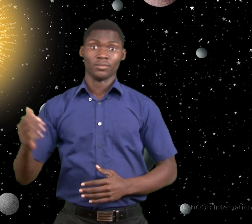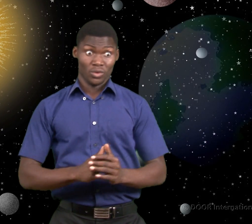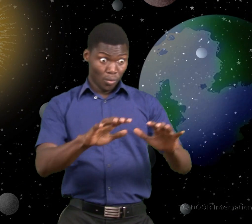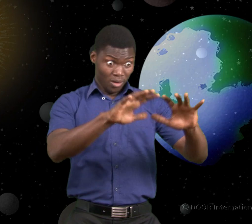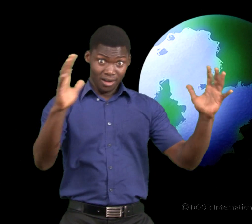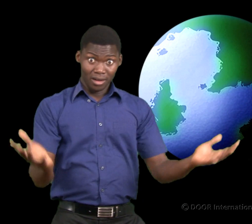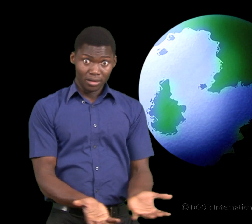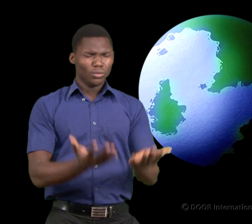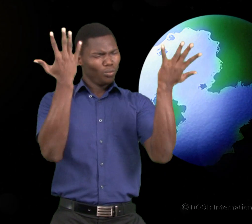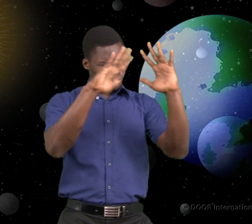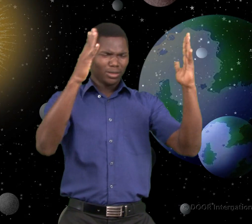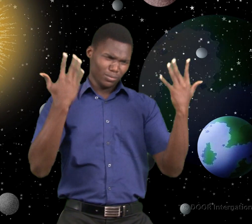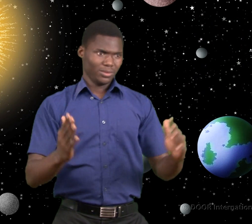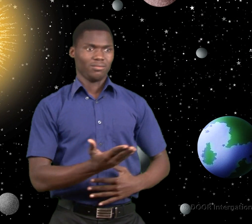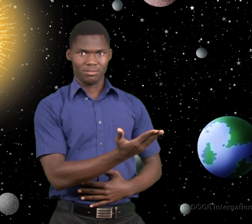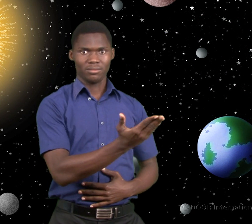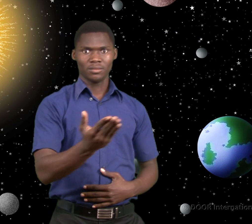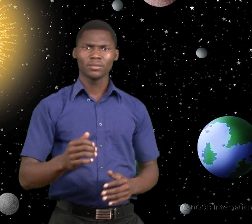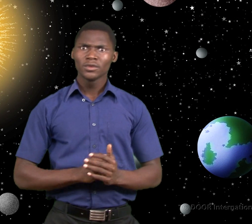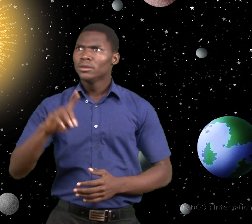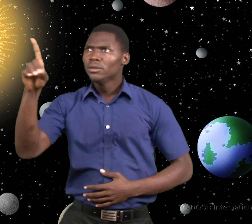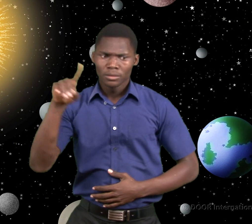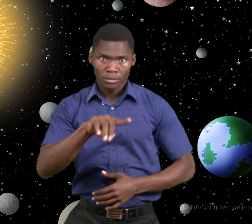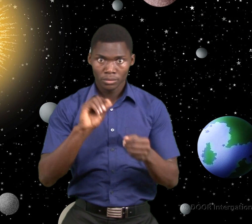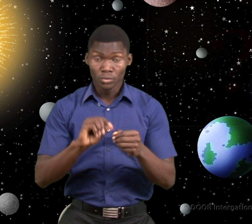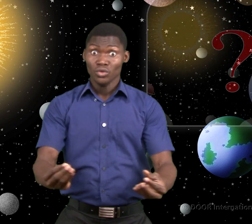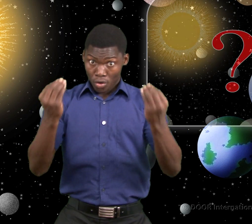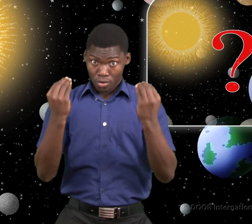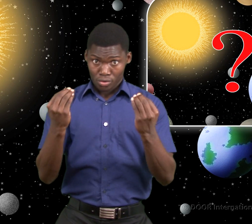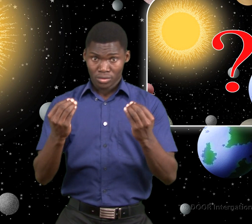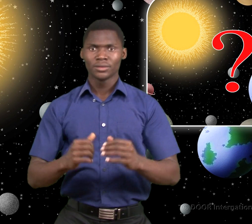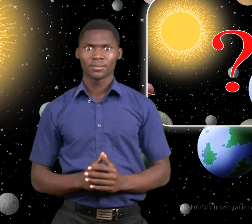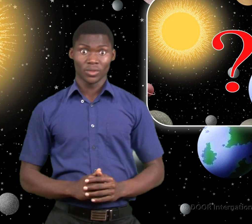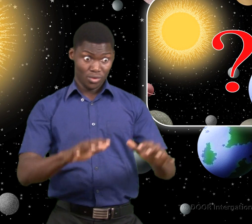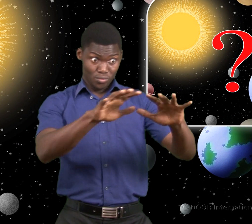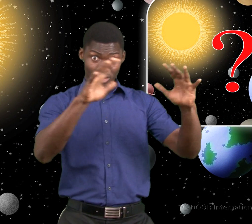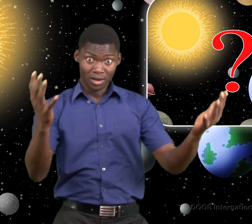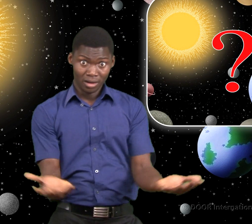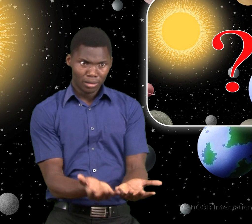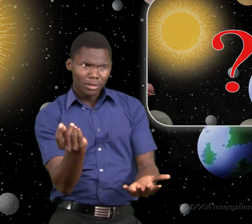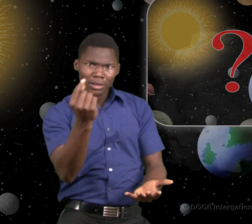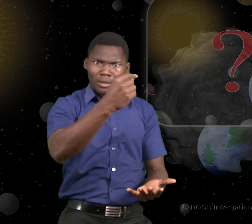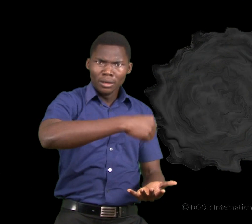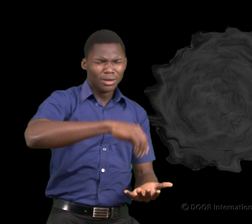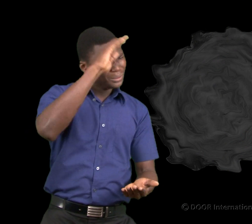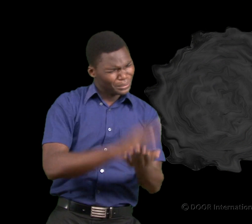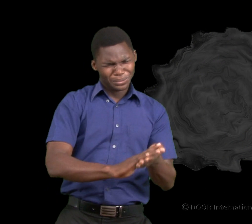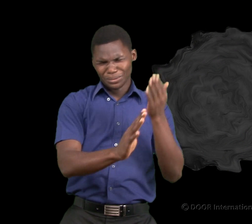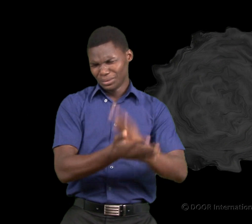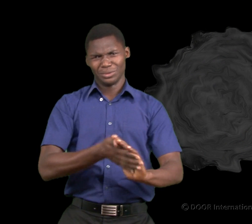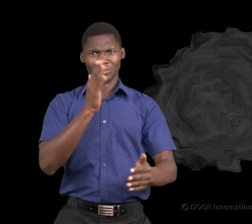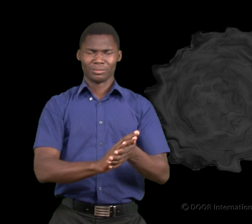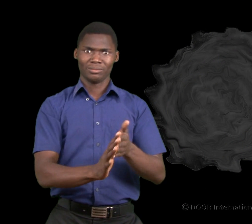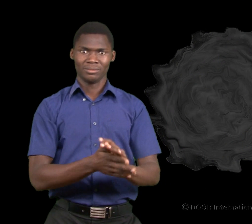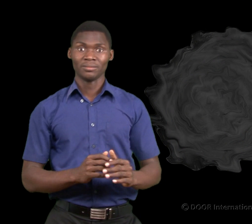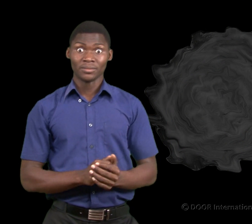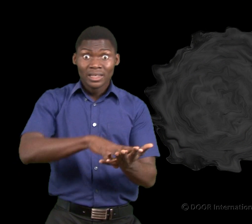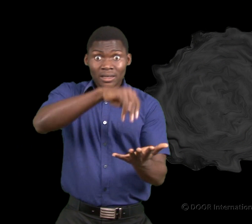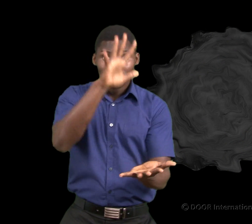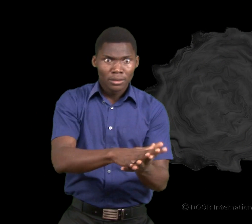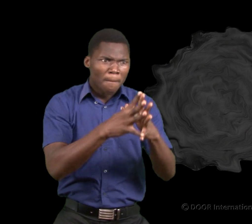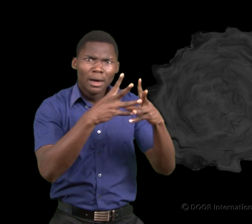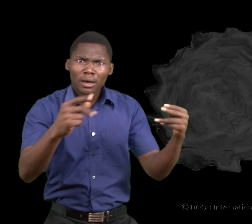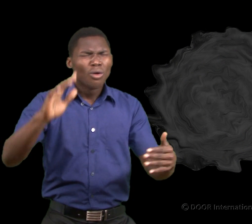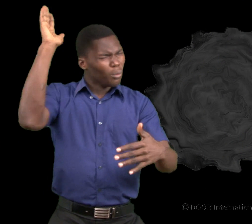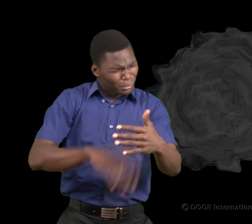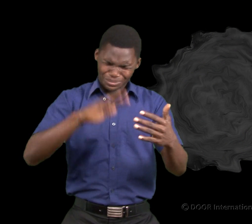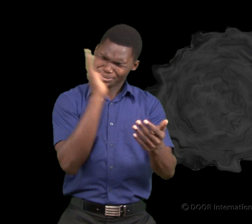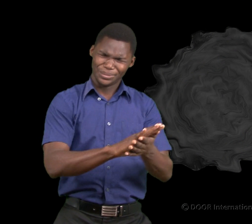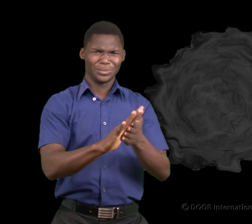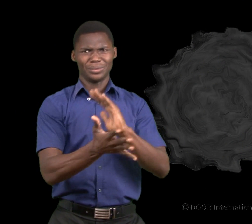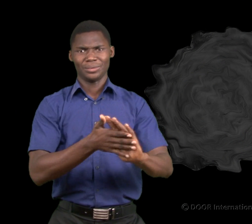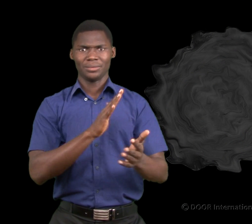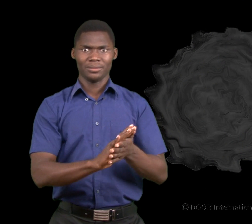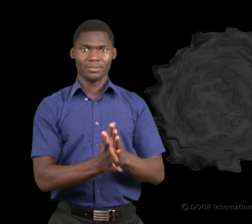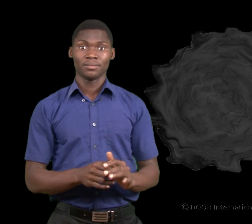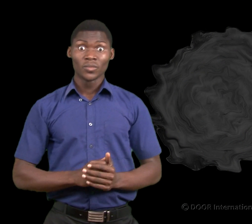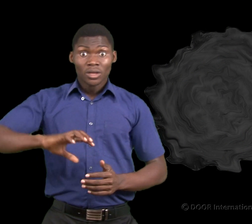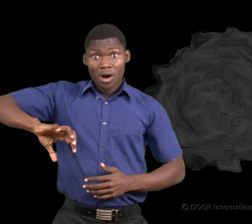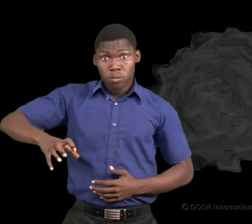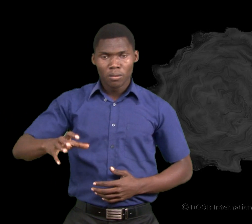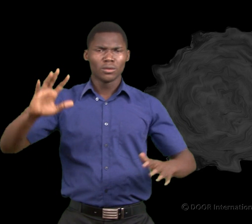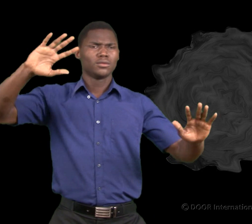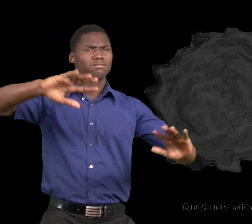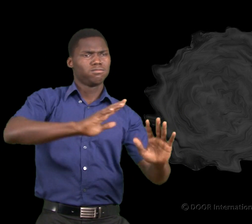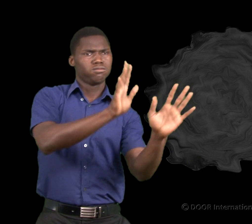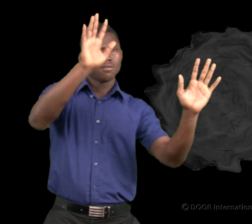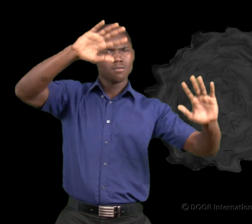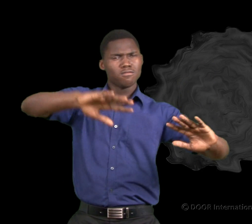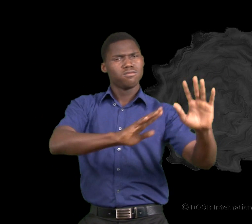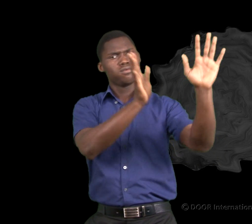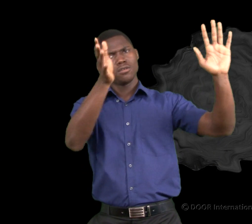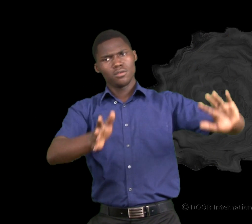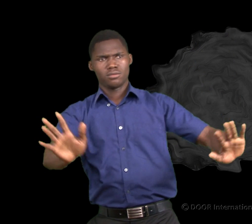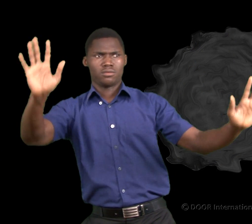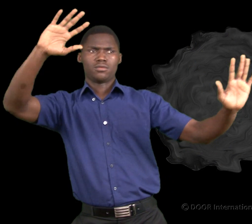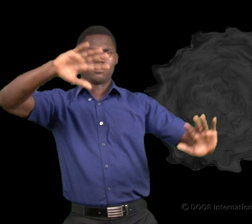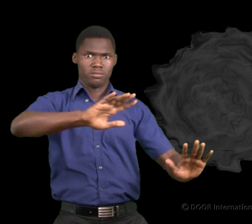Now the earth was formless and void, and darkness was over the surface of the deep.